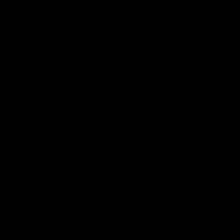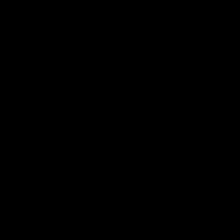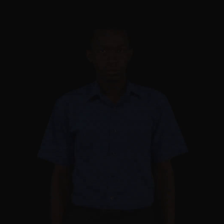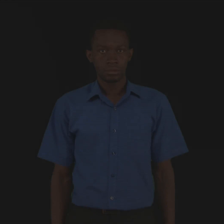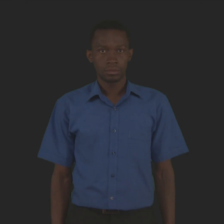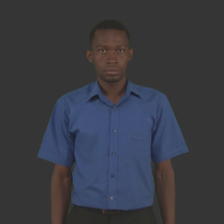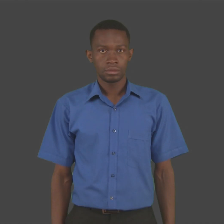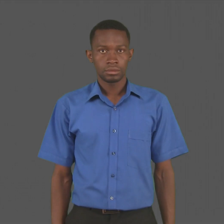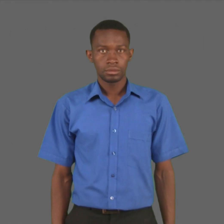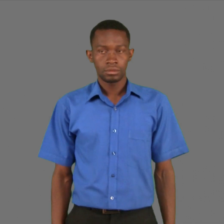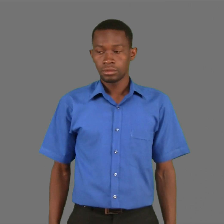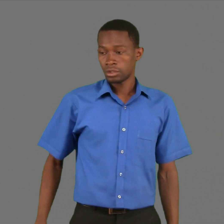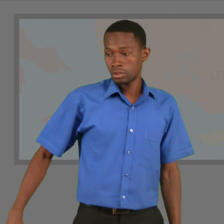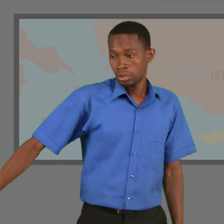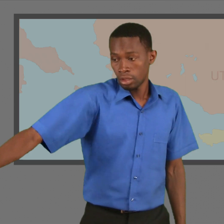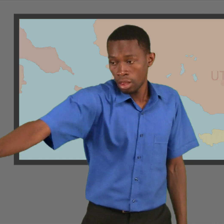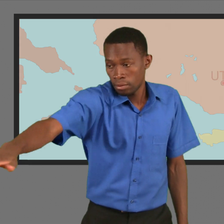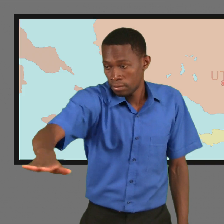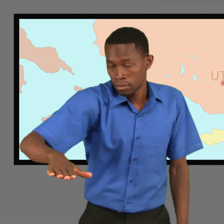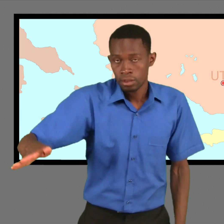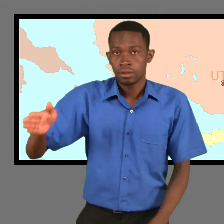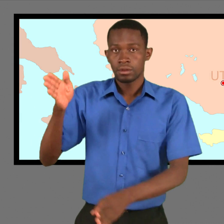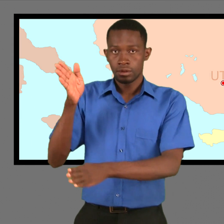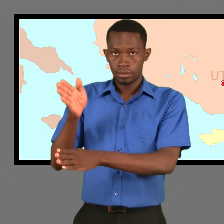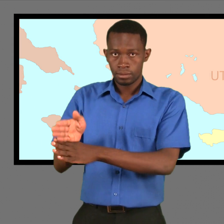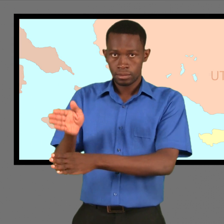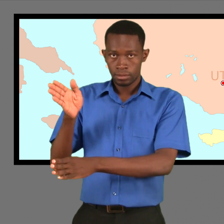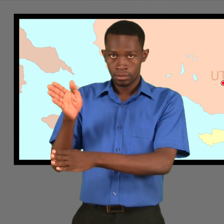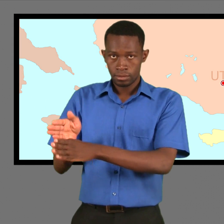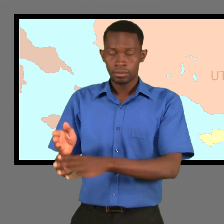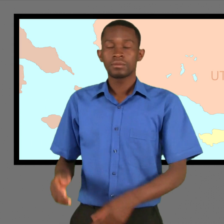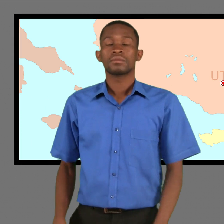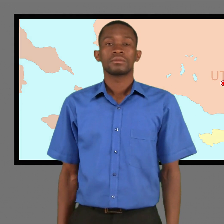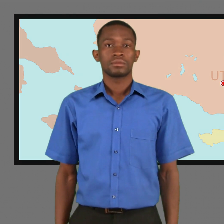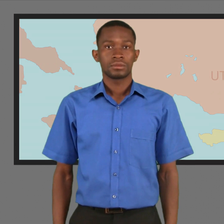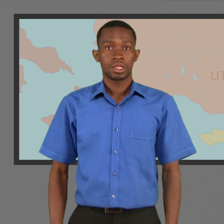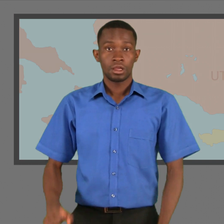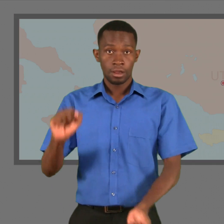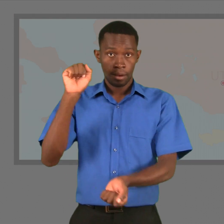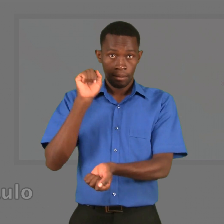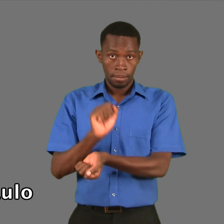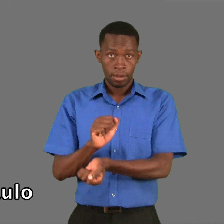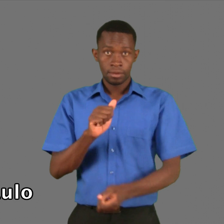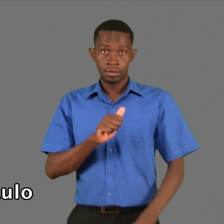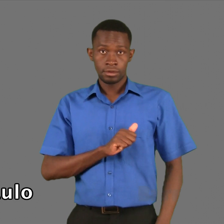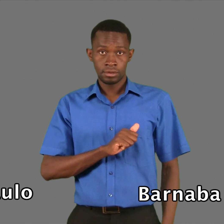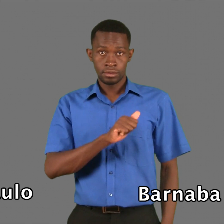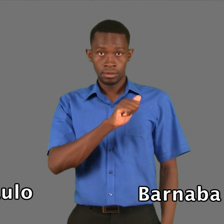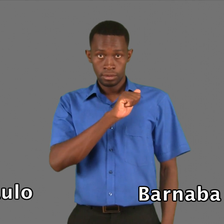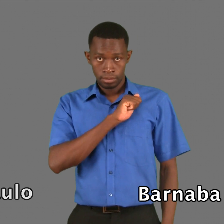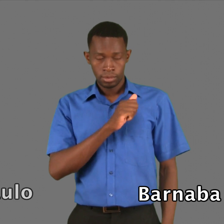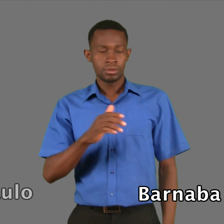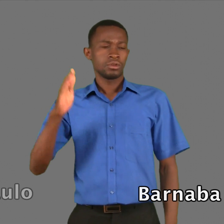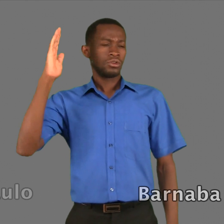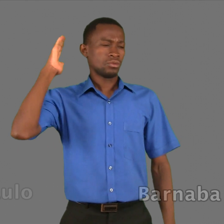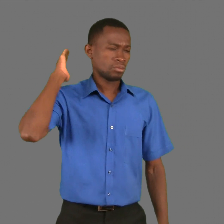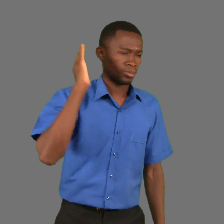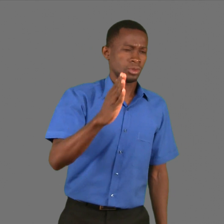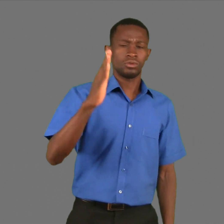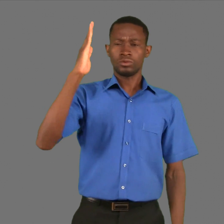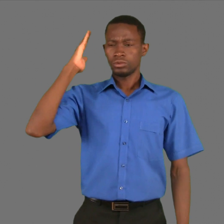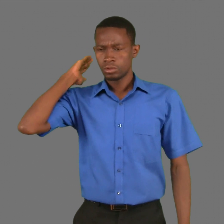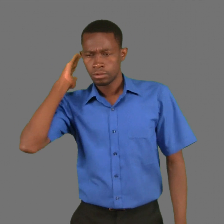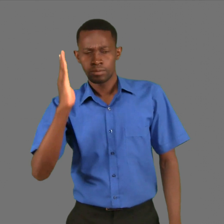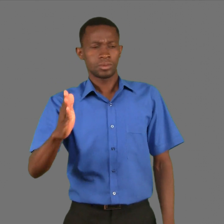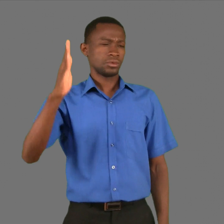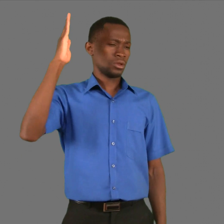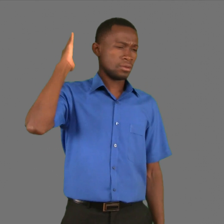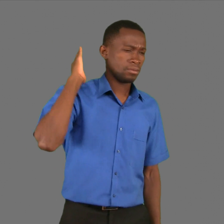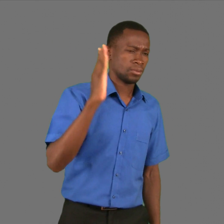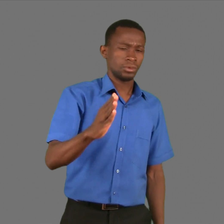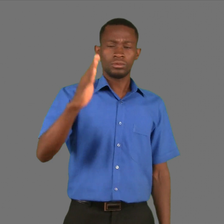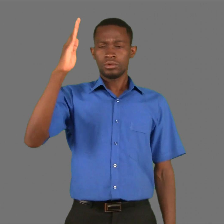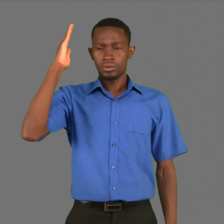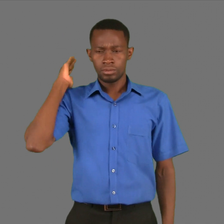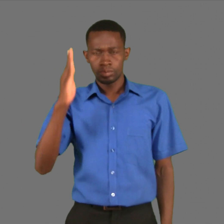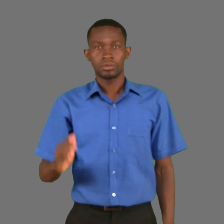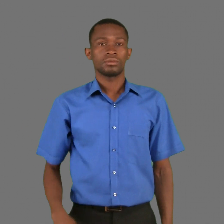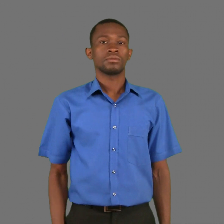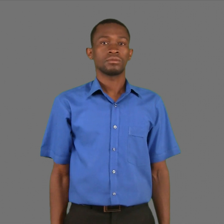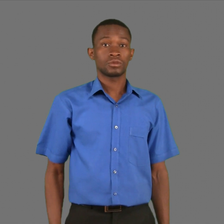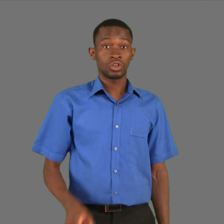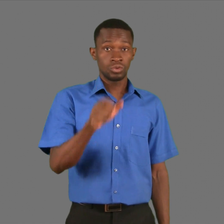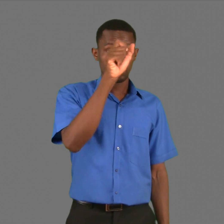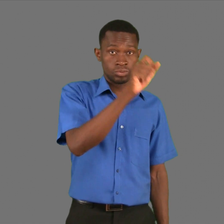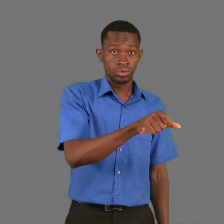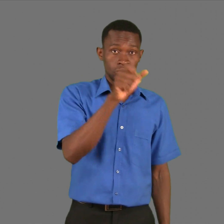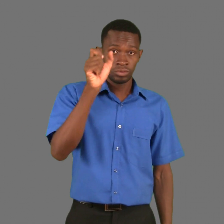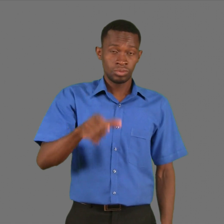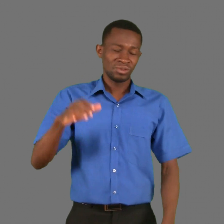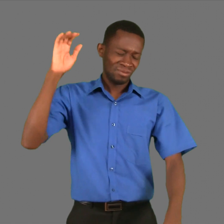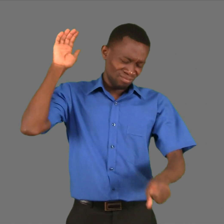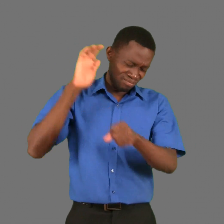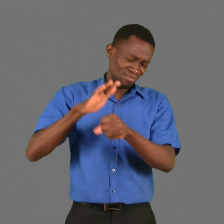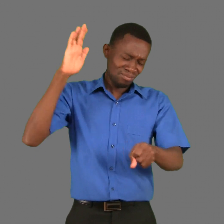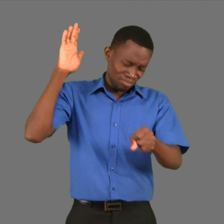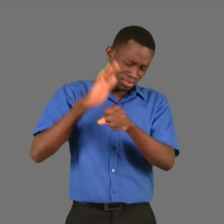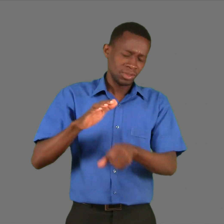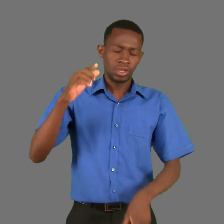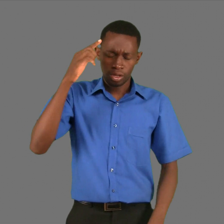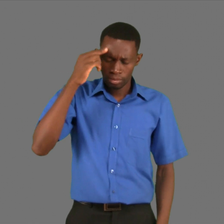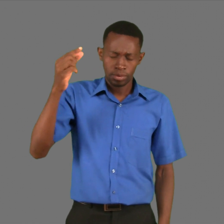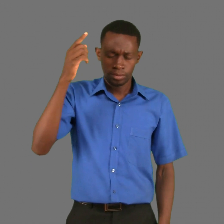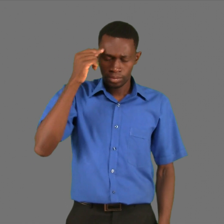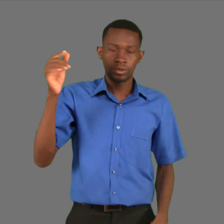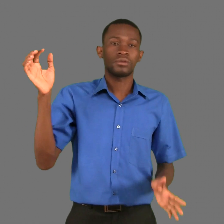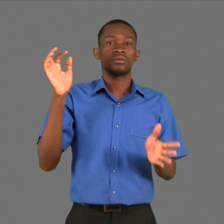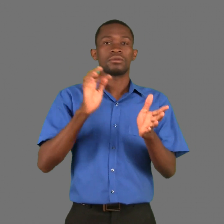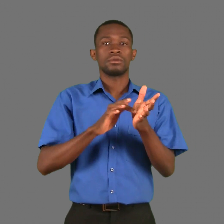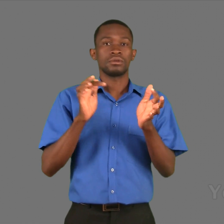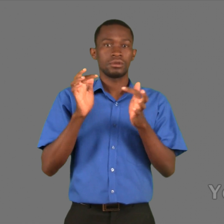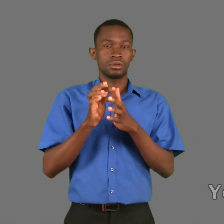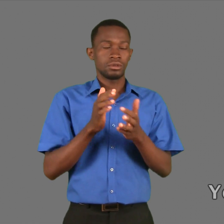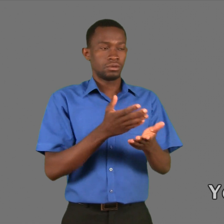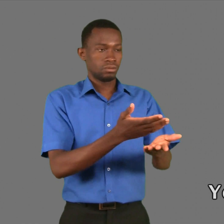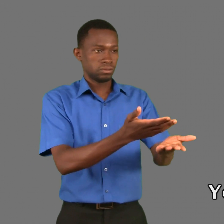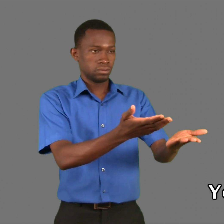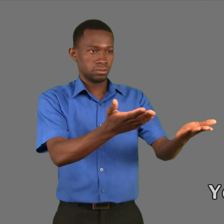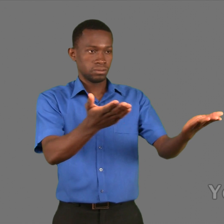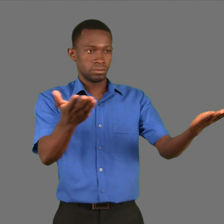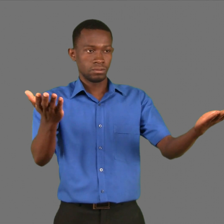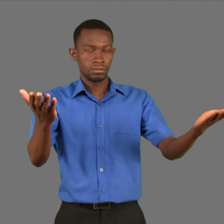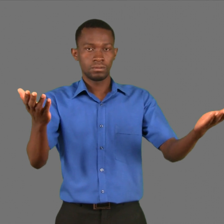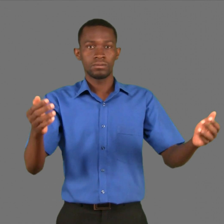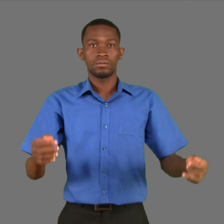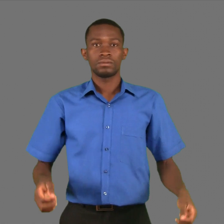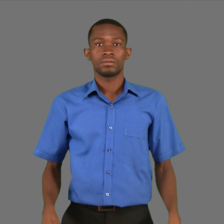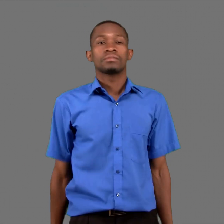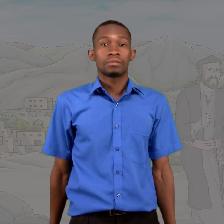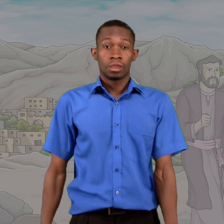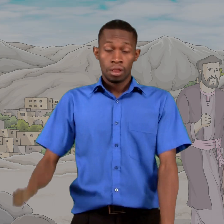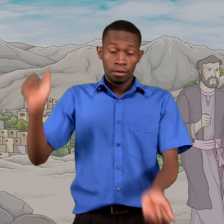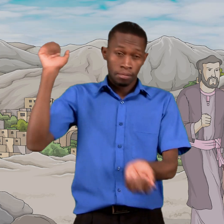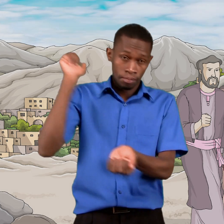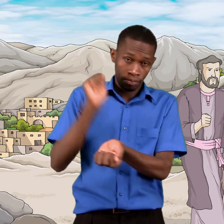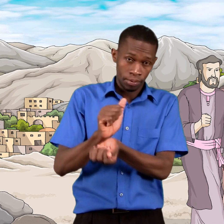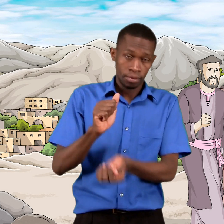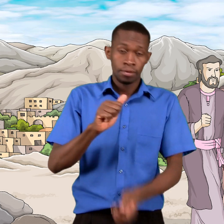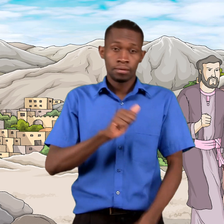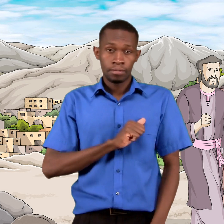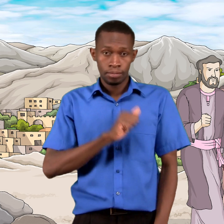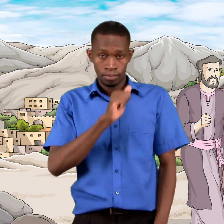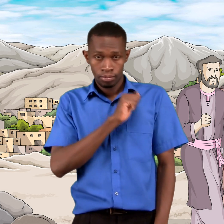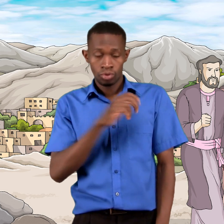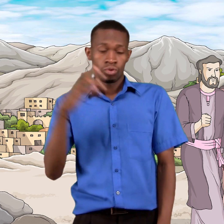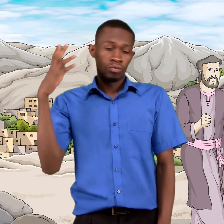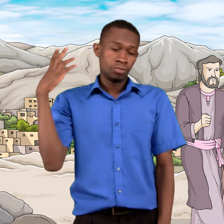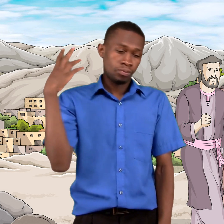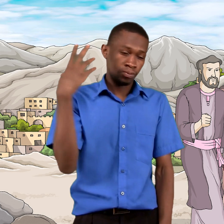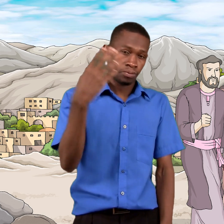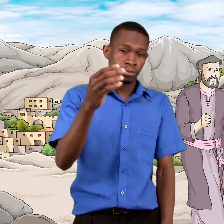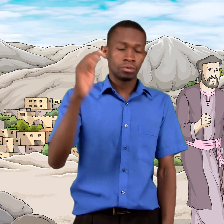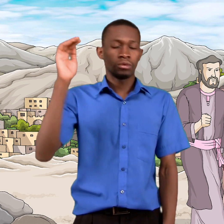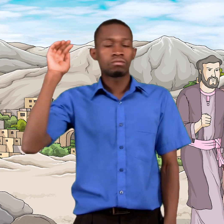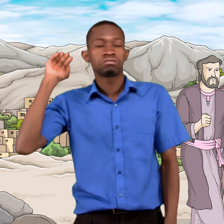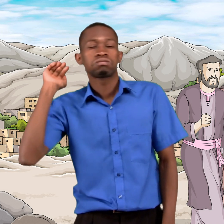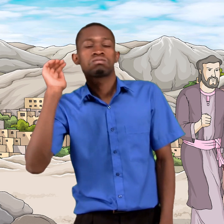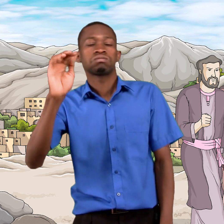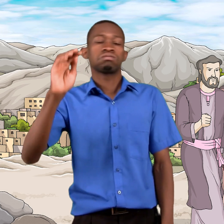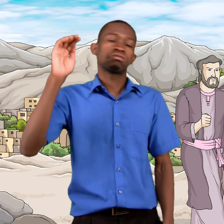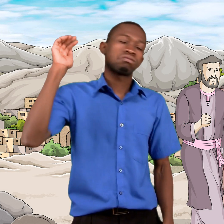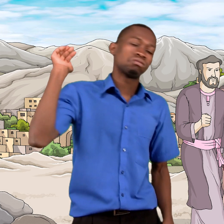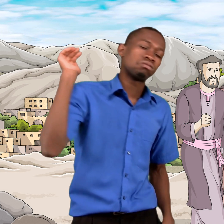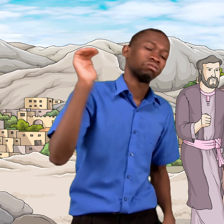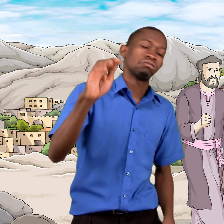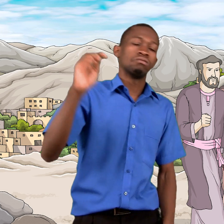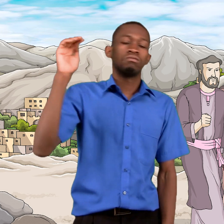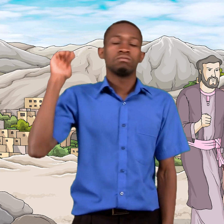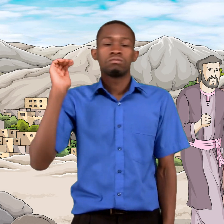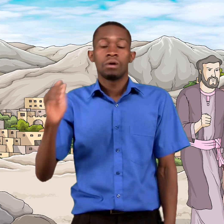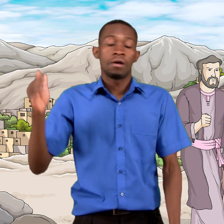They preached the gospel to that city and made many disciples.